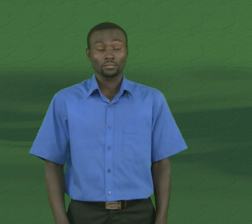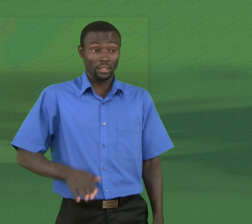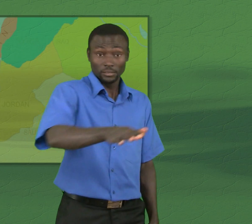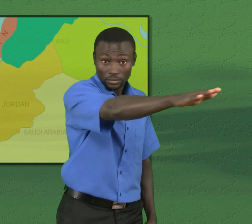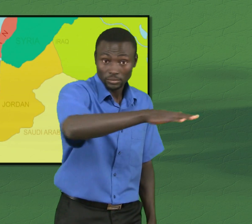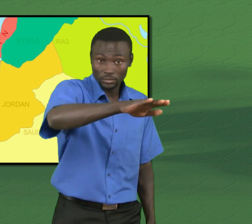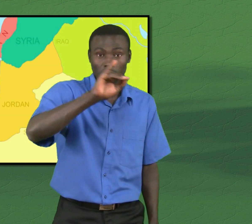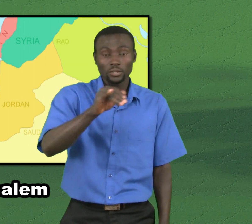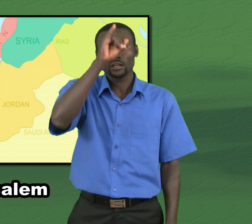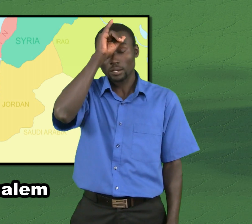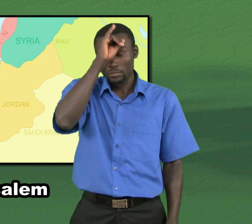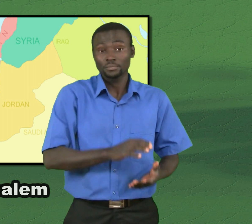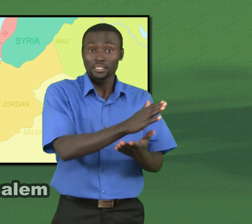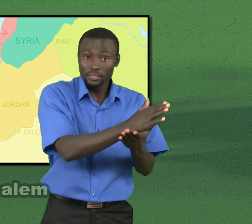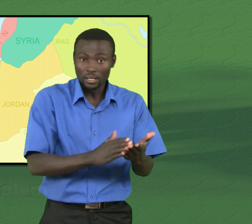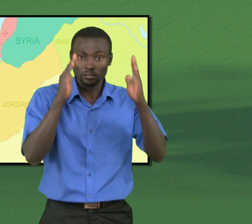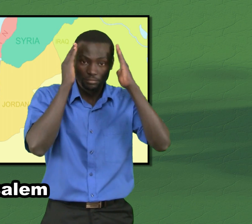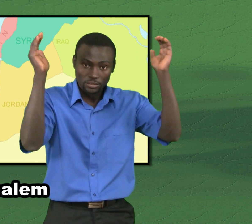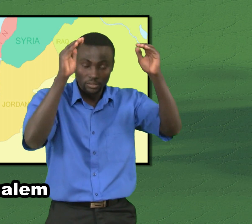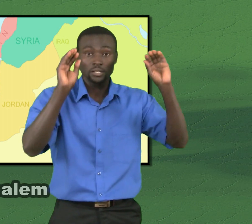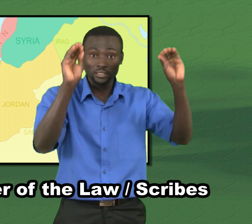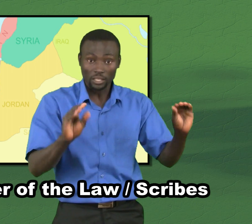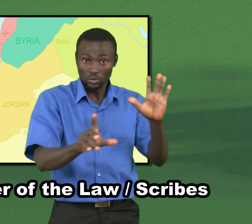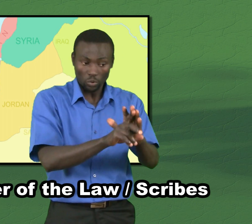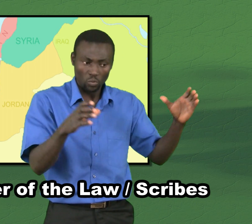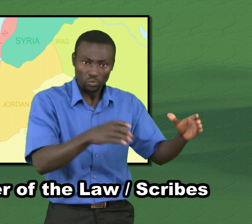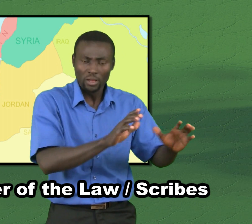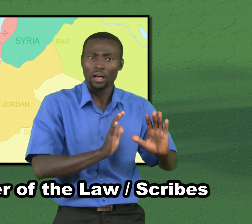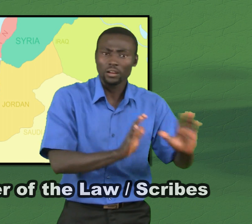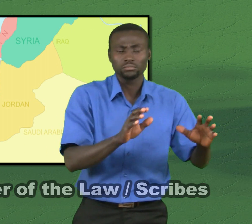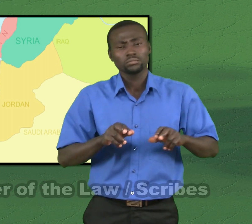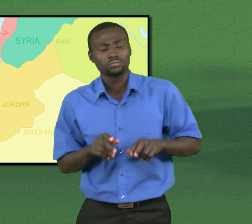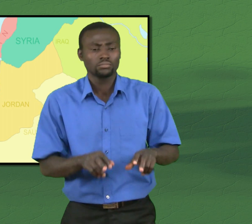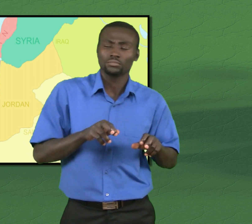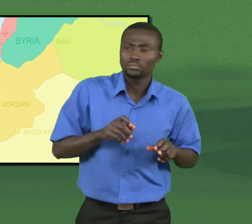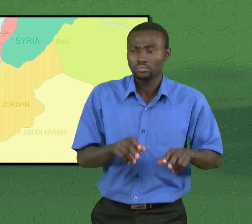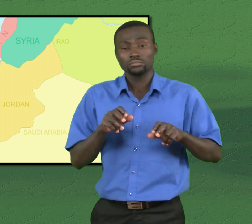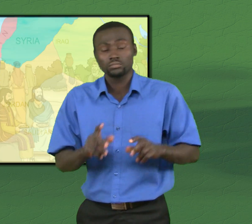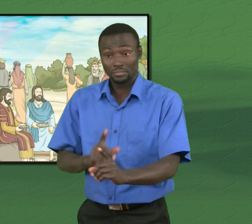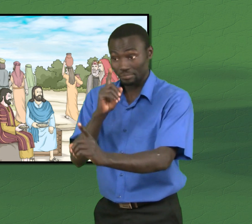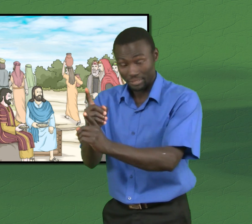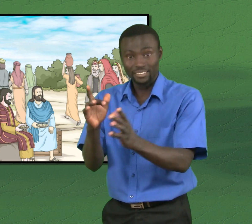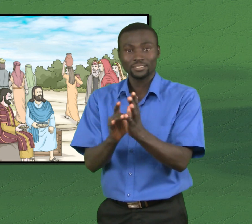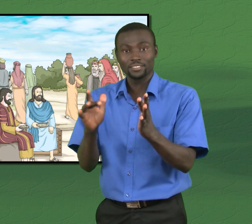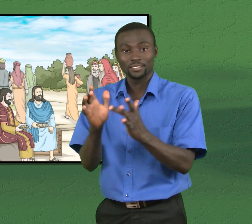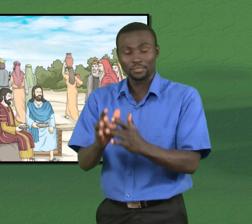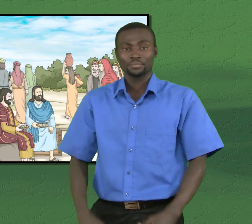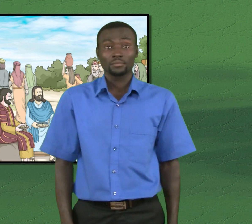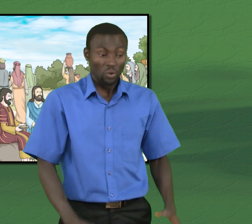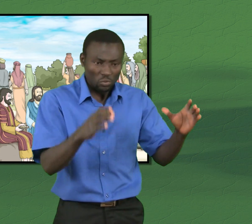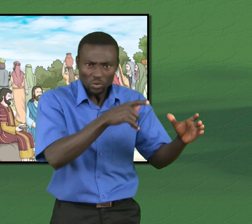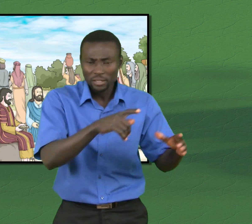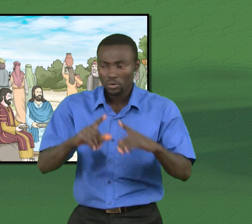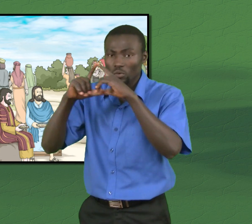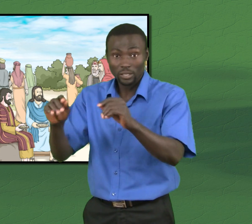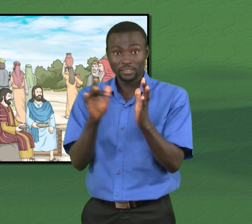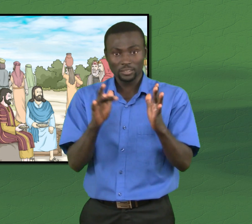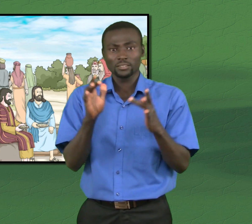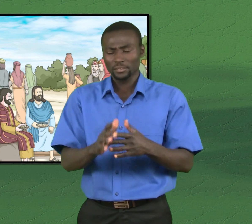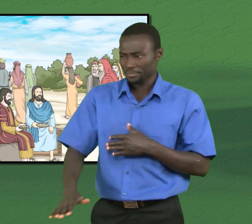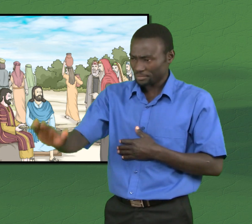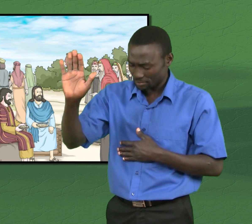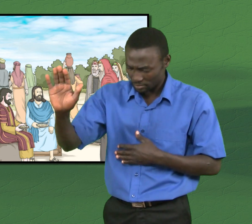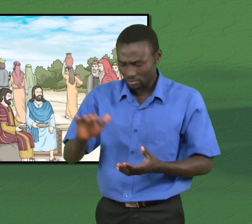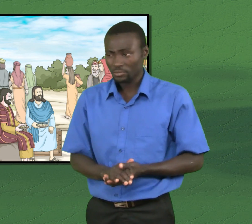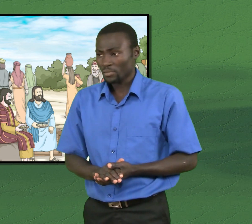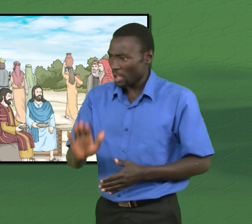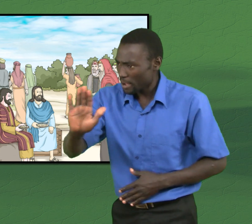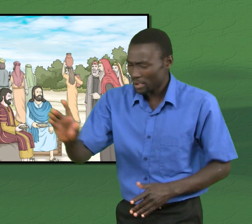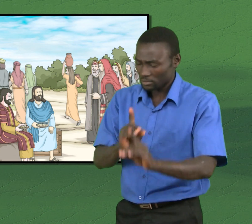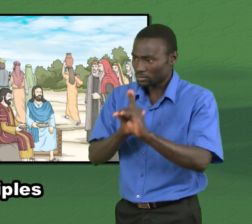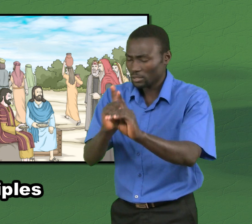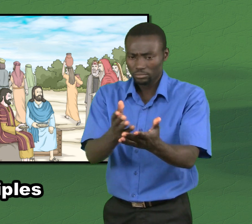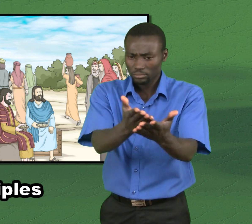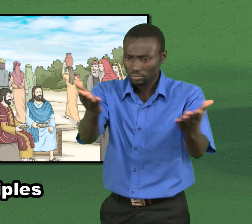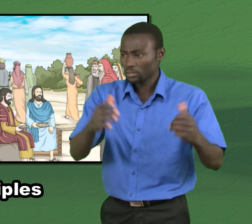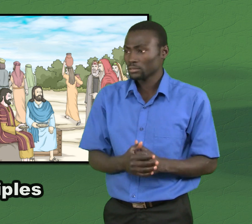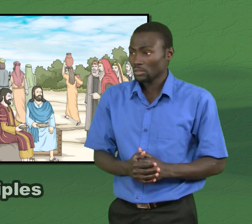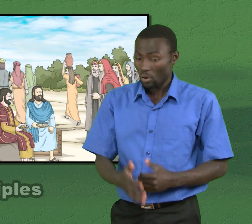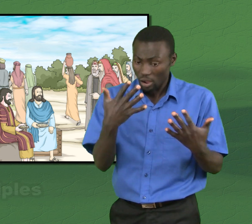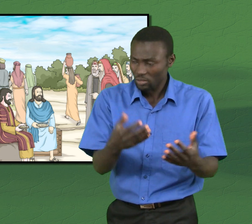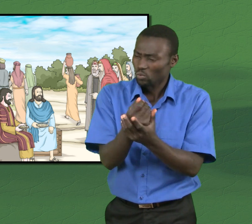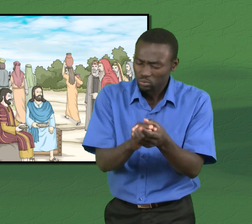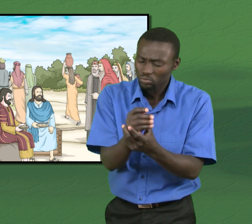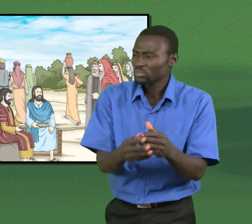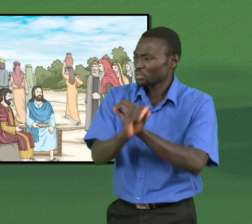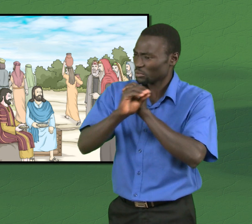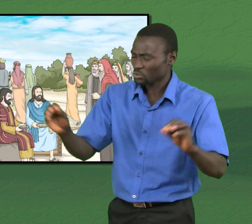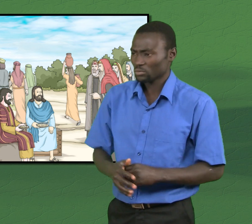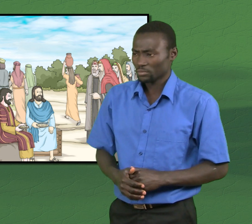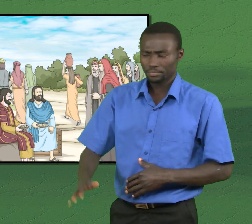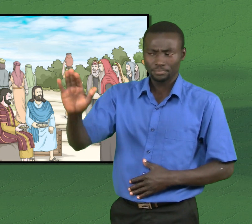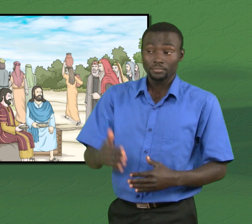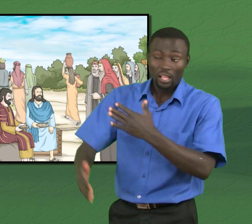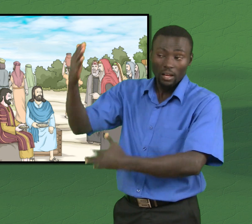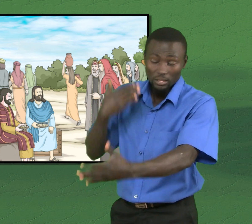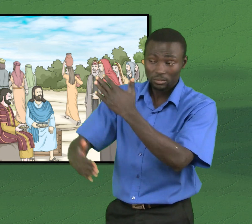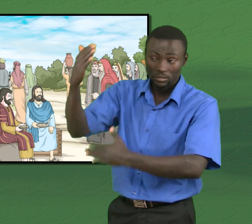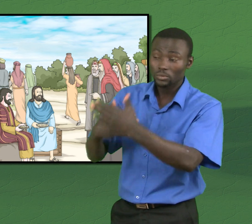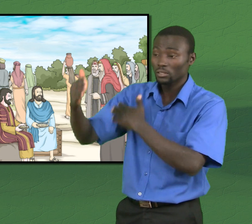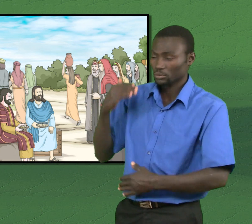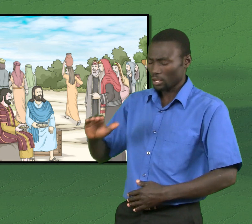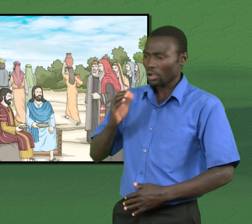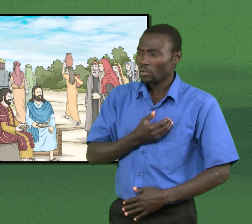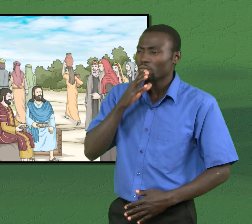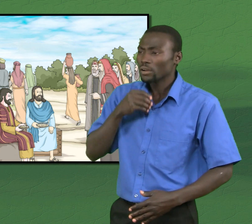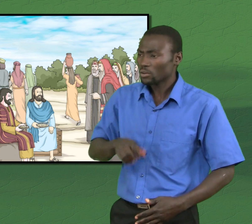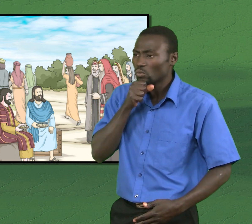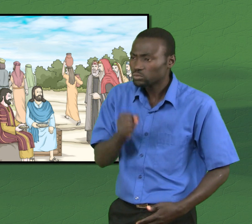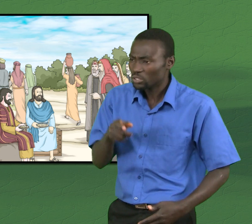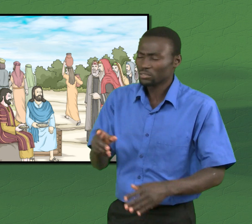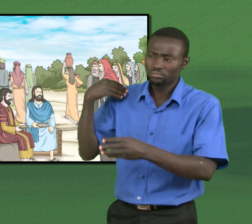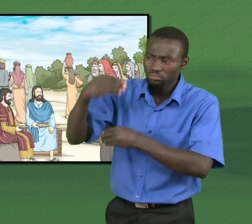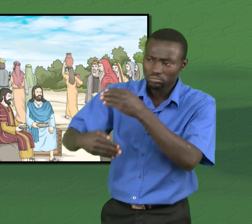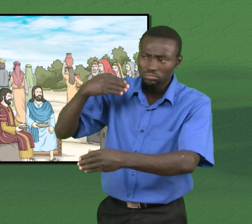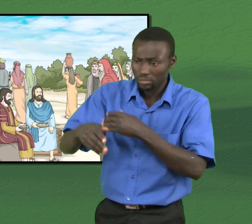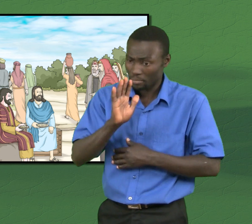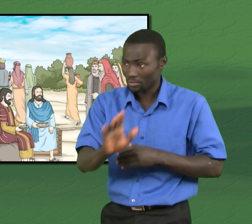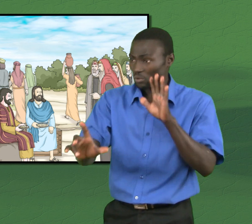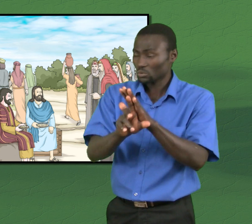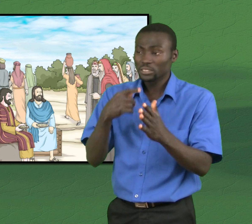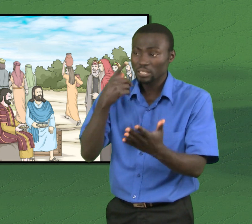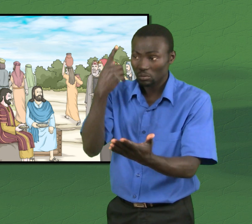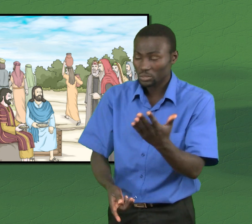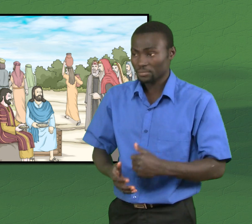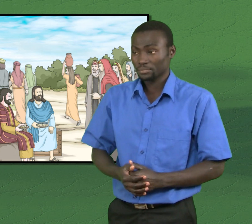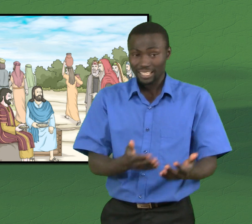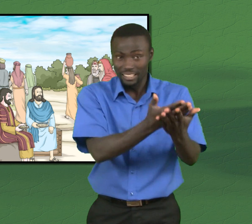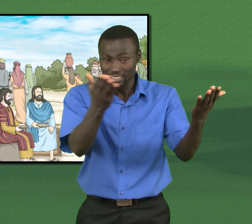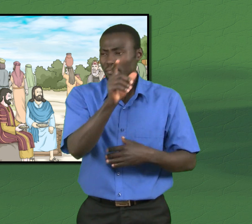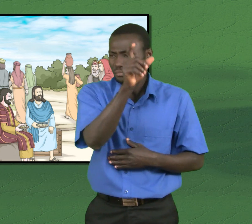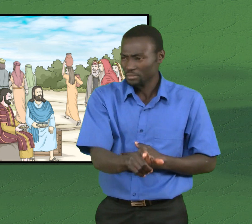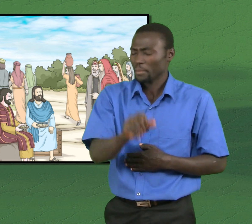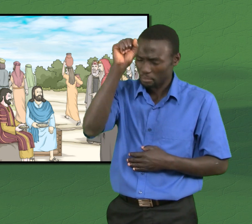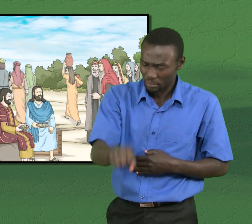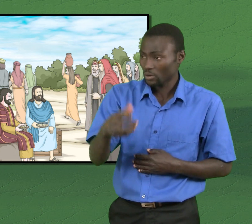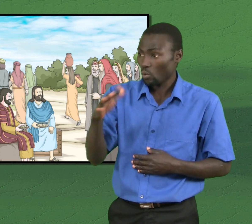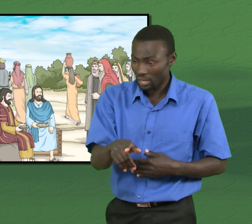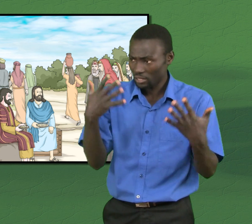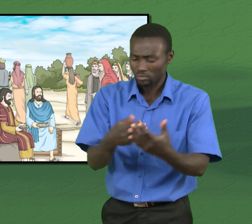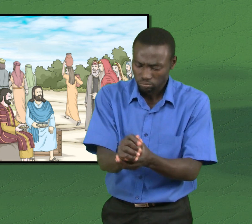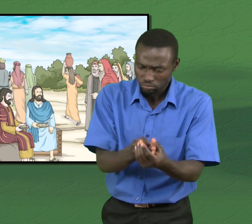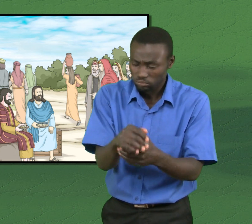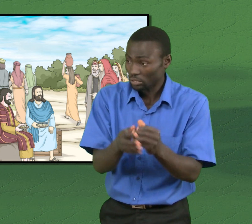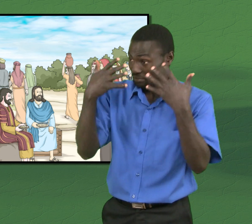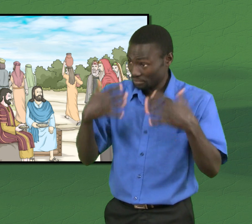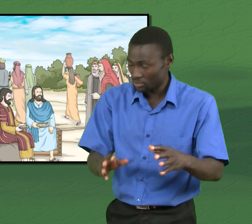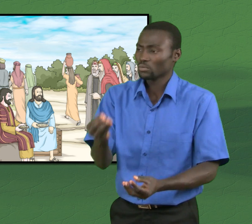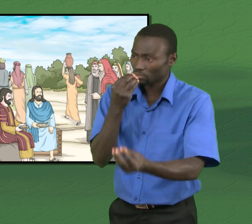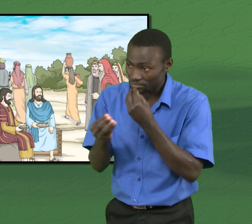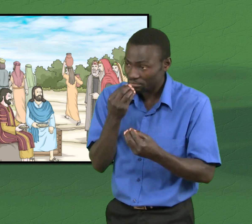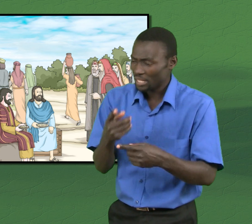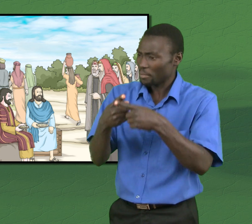Then some Pharisees and scribes came to Jesus from Jerusalem and asked, “Why do Your disciples break the tradition of the elders?